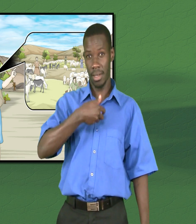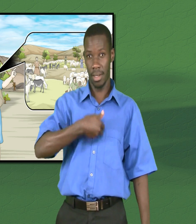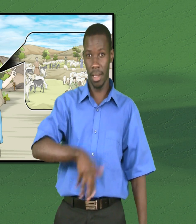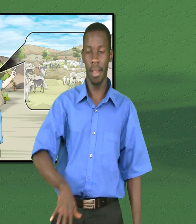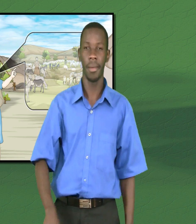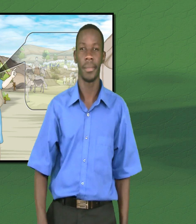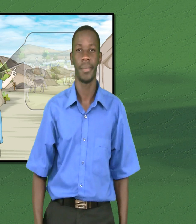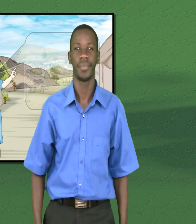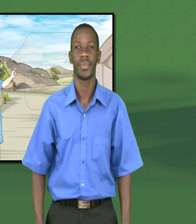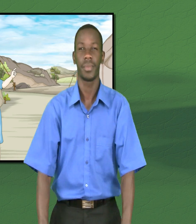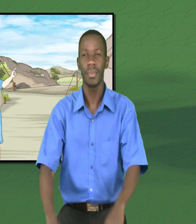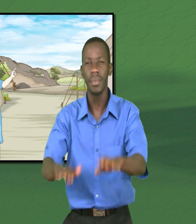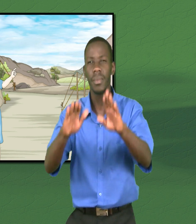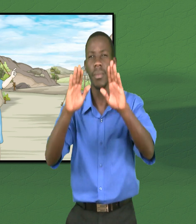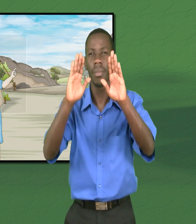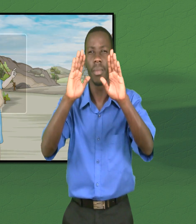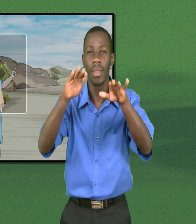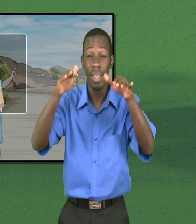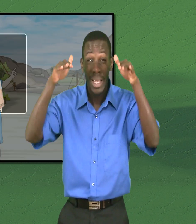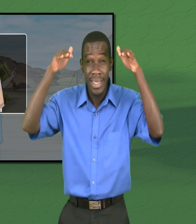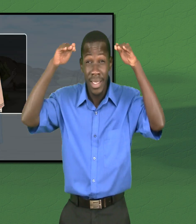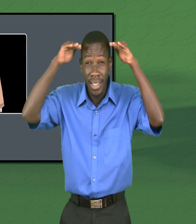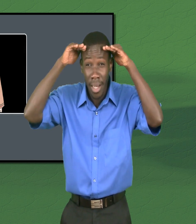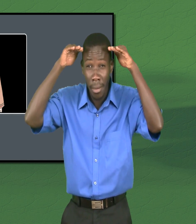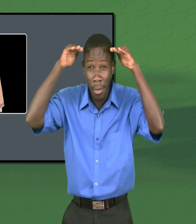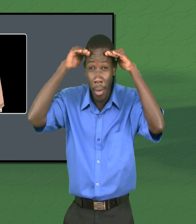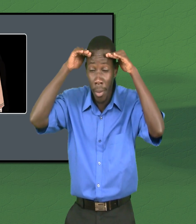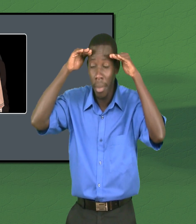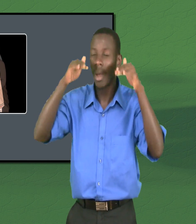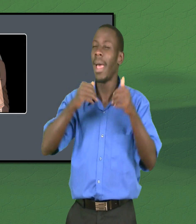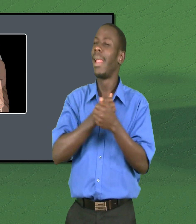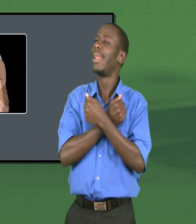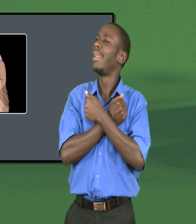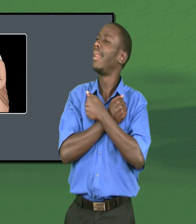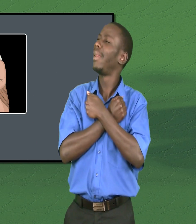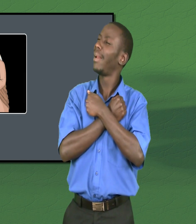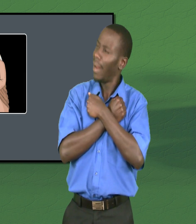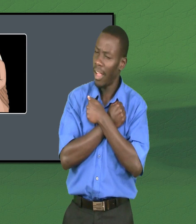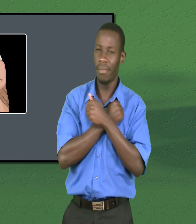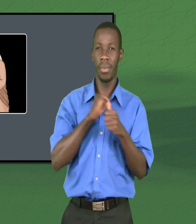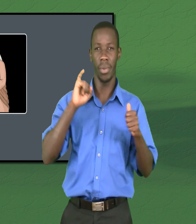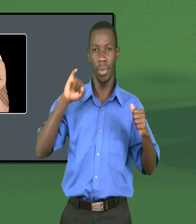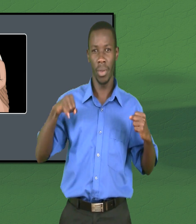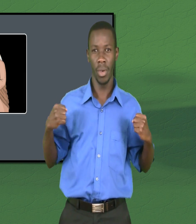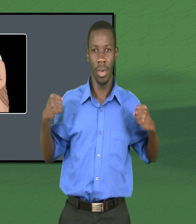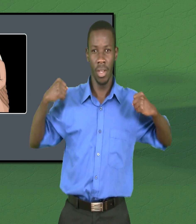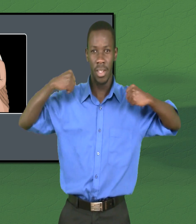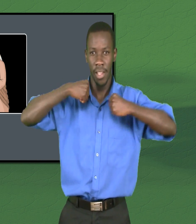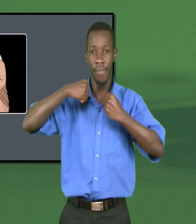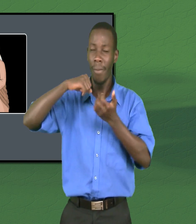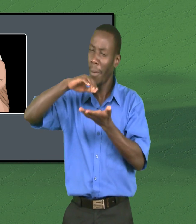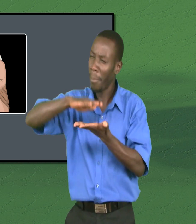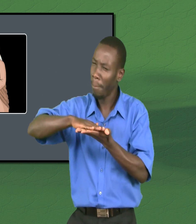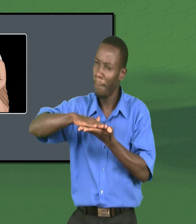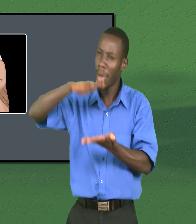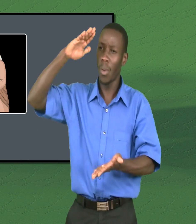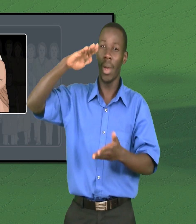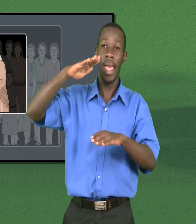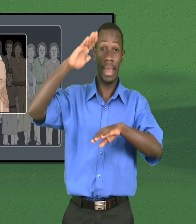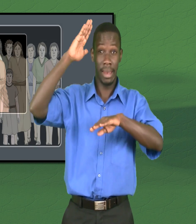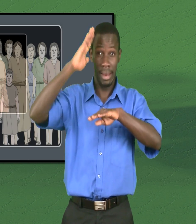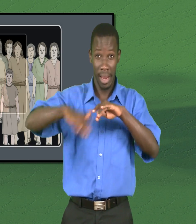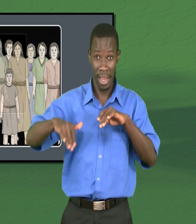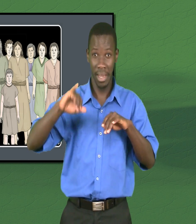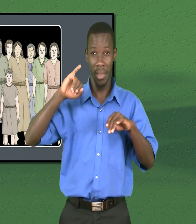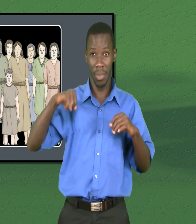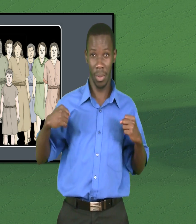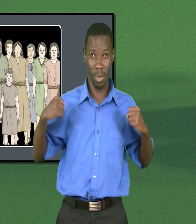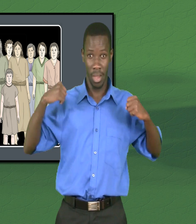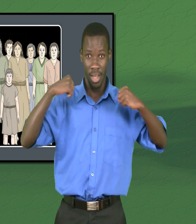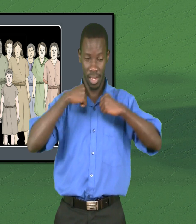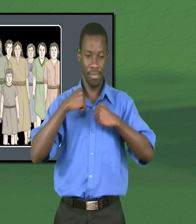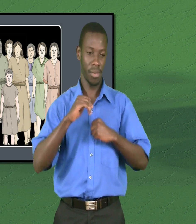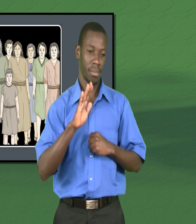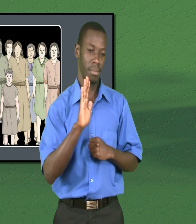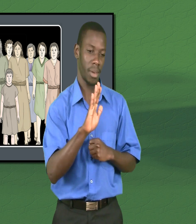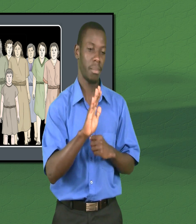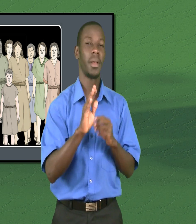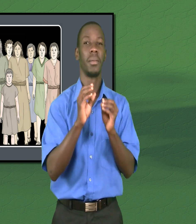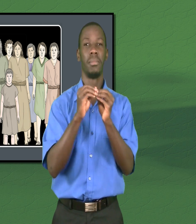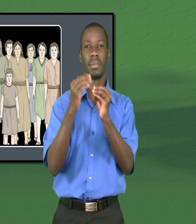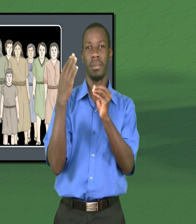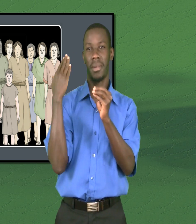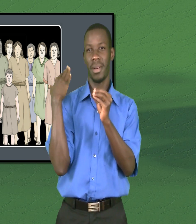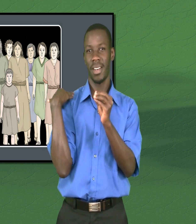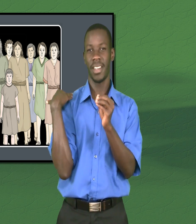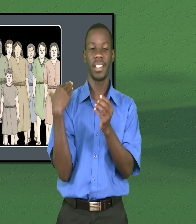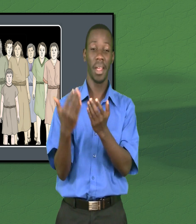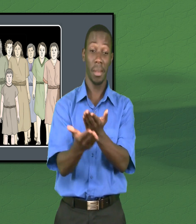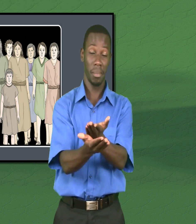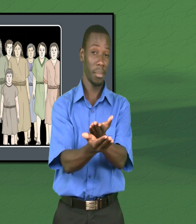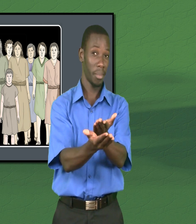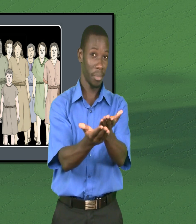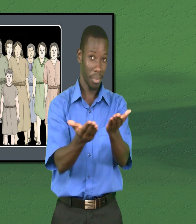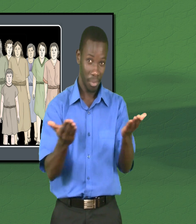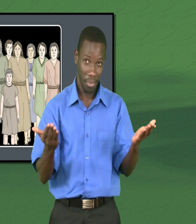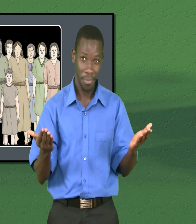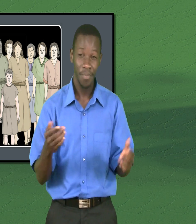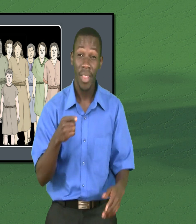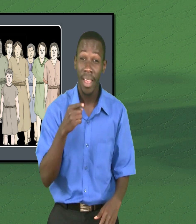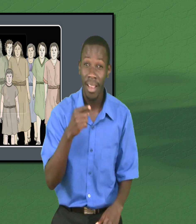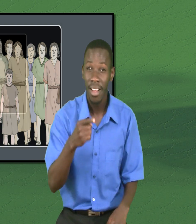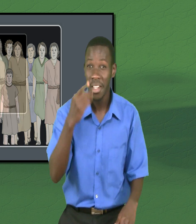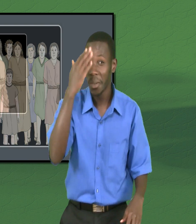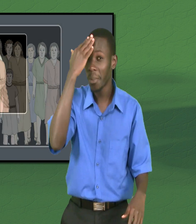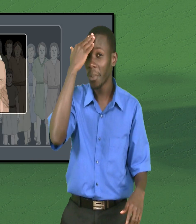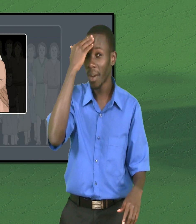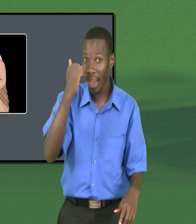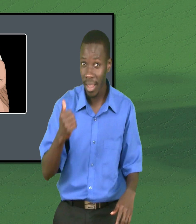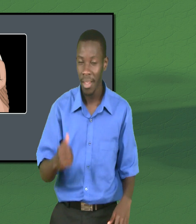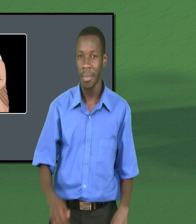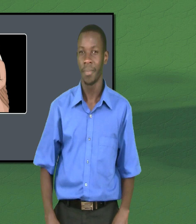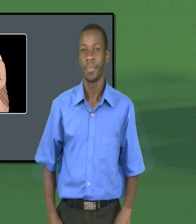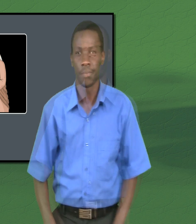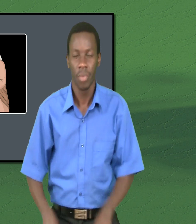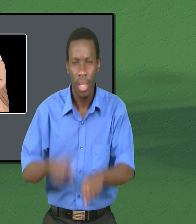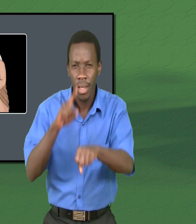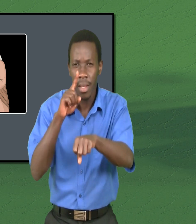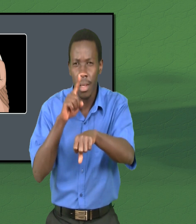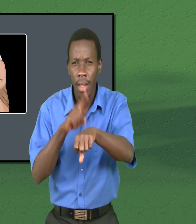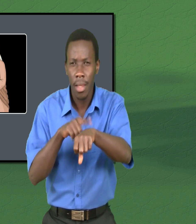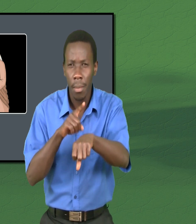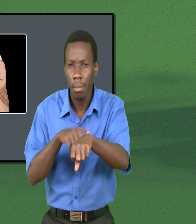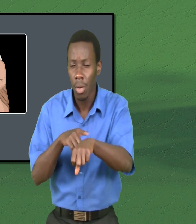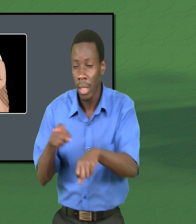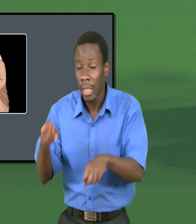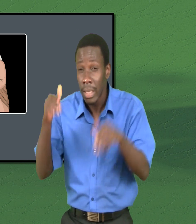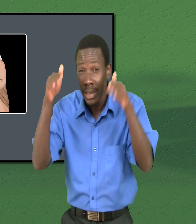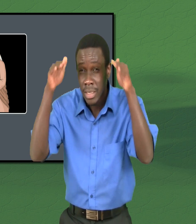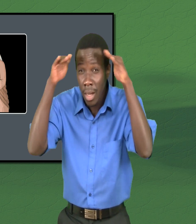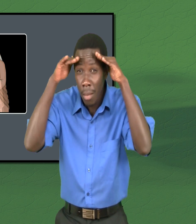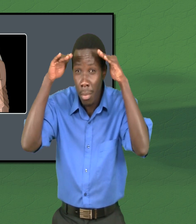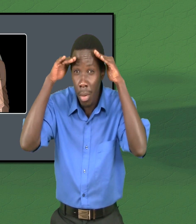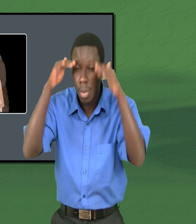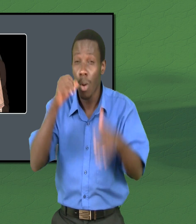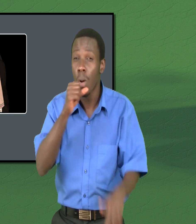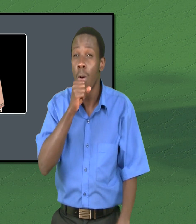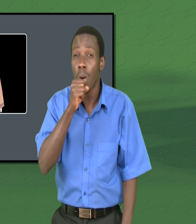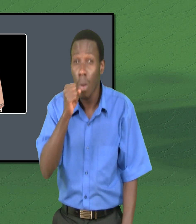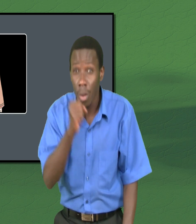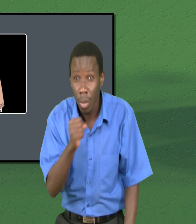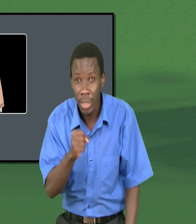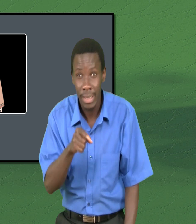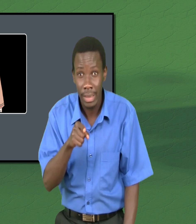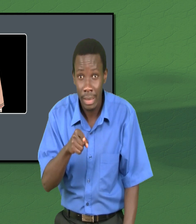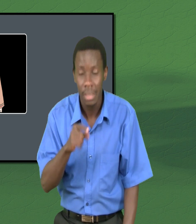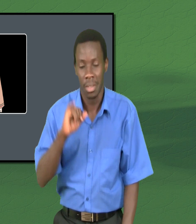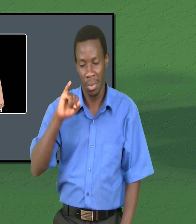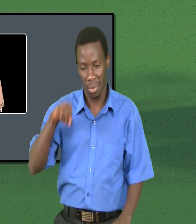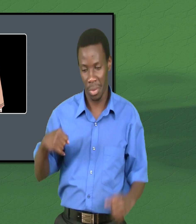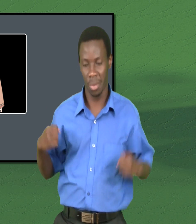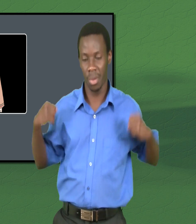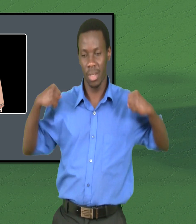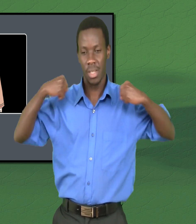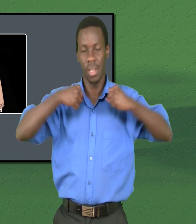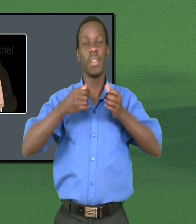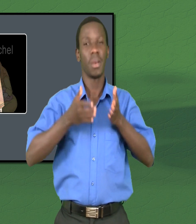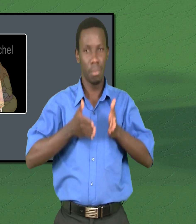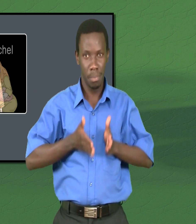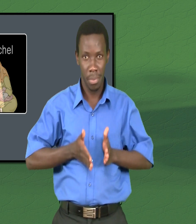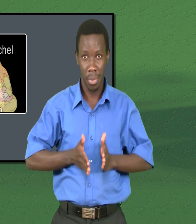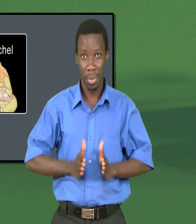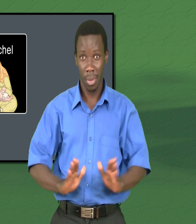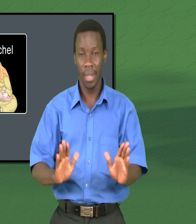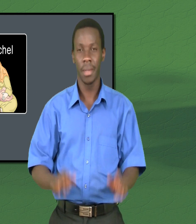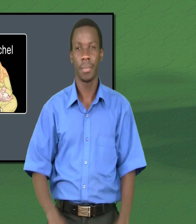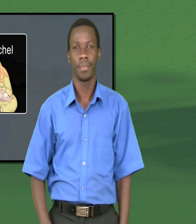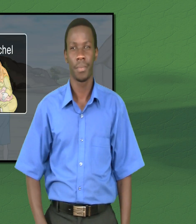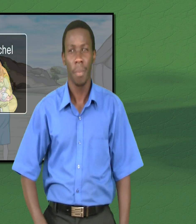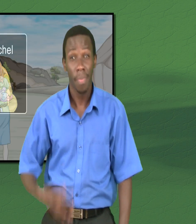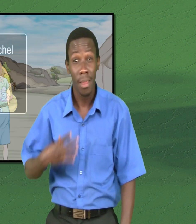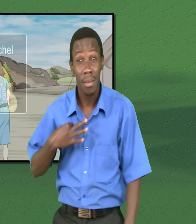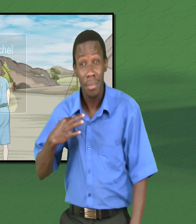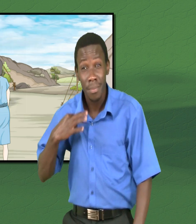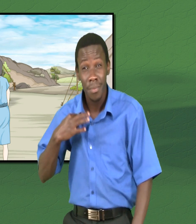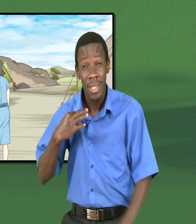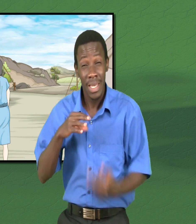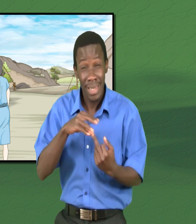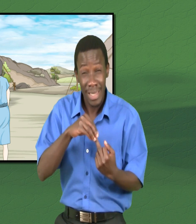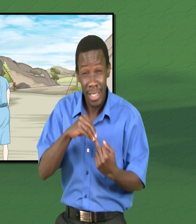Now Israel loved Joseph more than his other sons, because Joseph had been born to him in his old age;